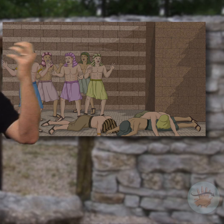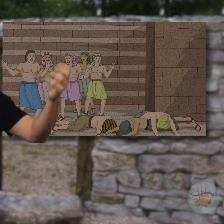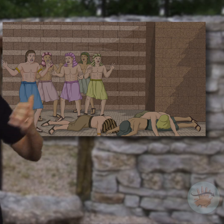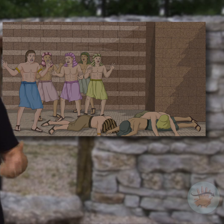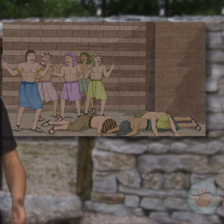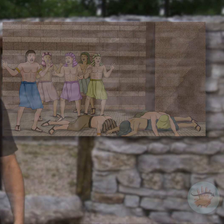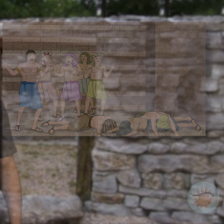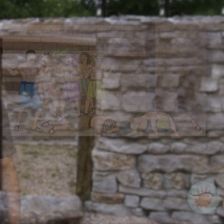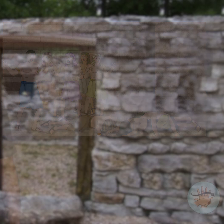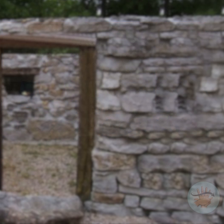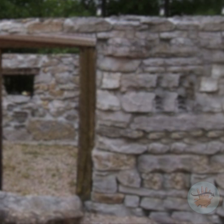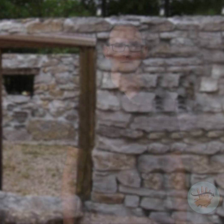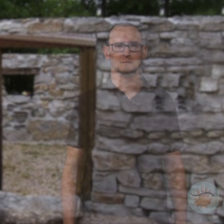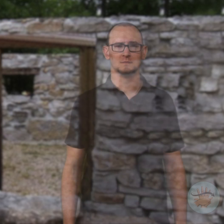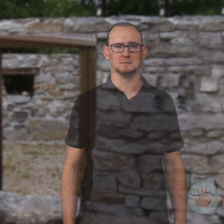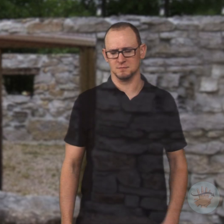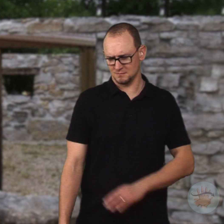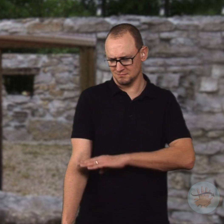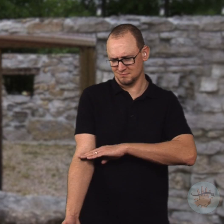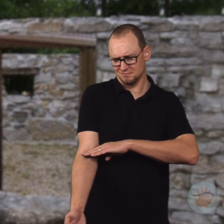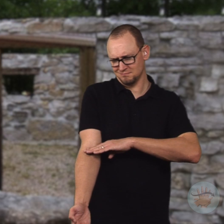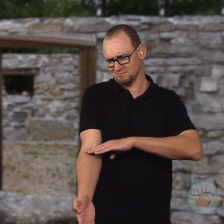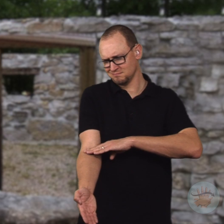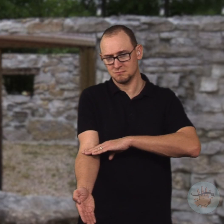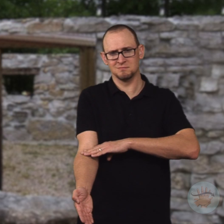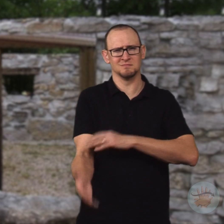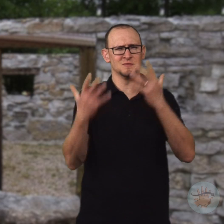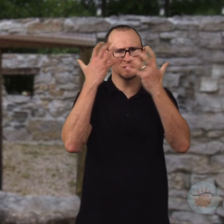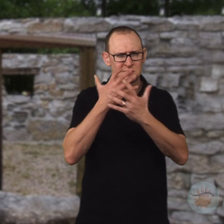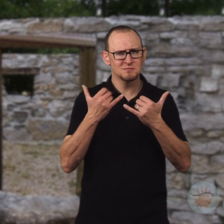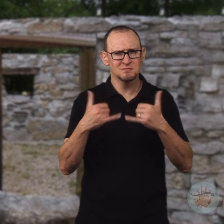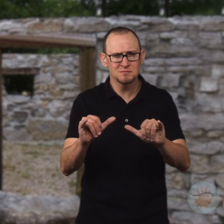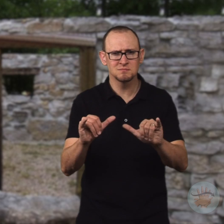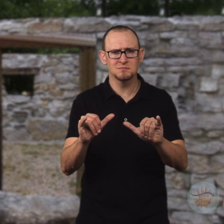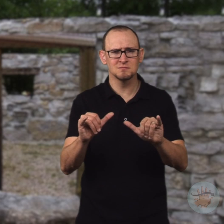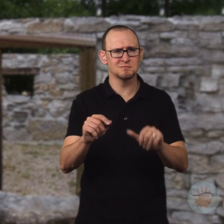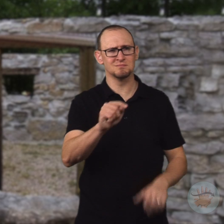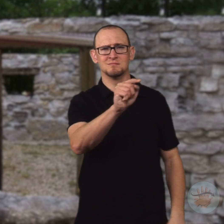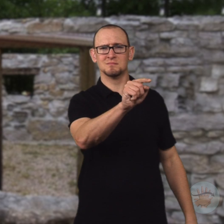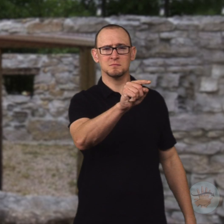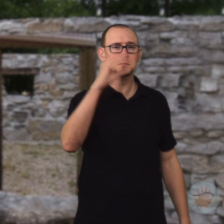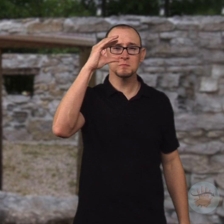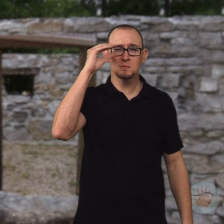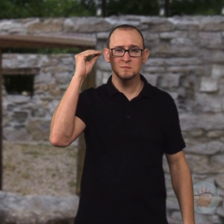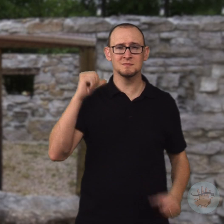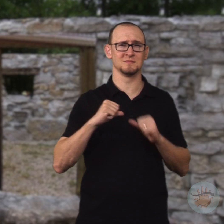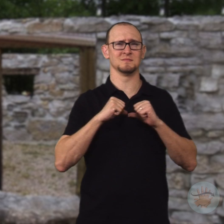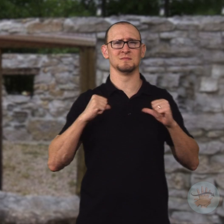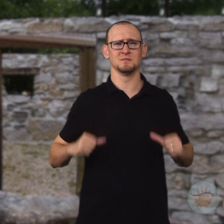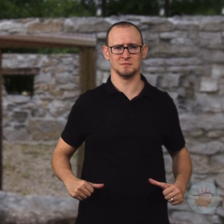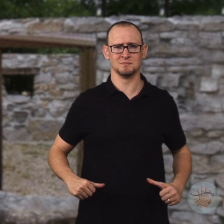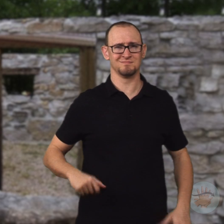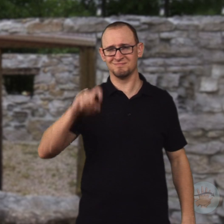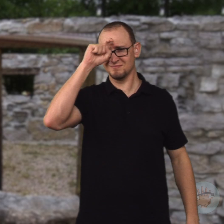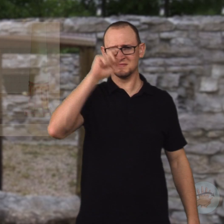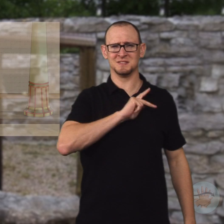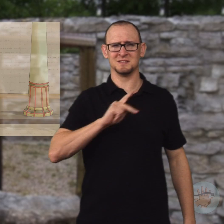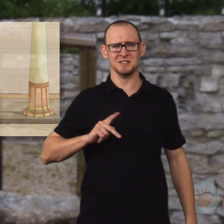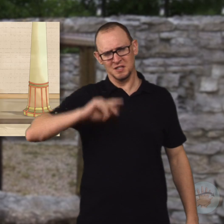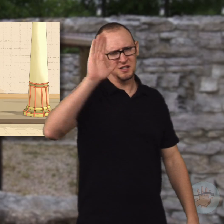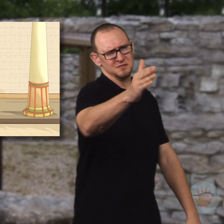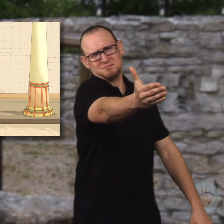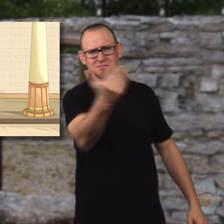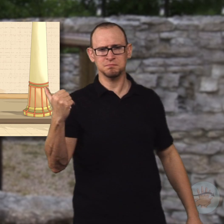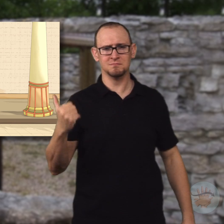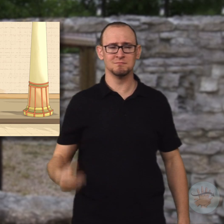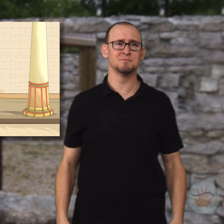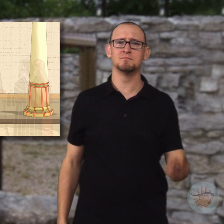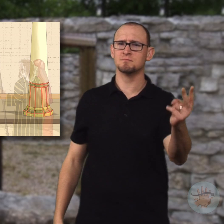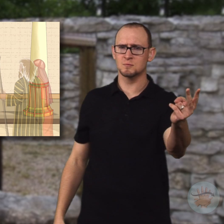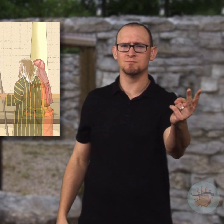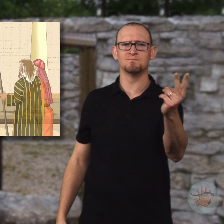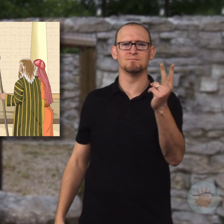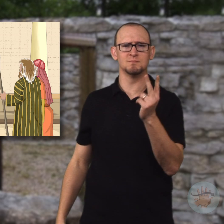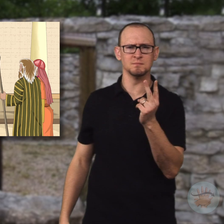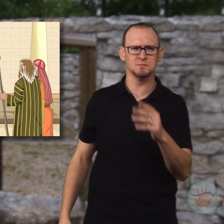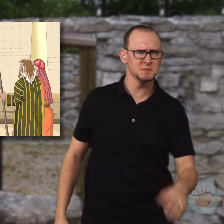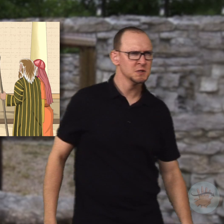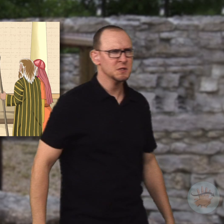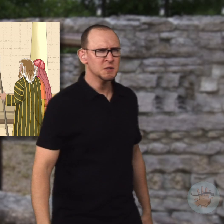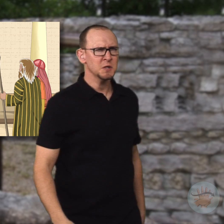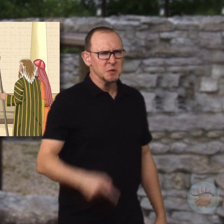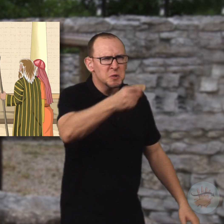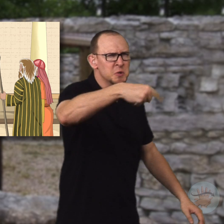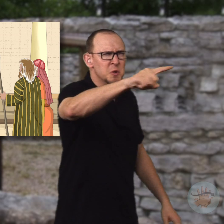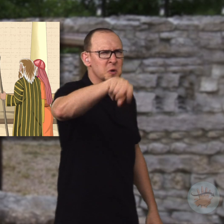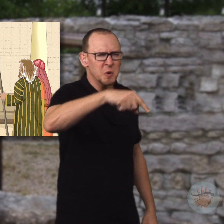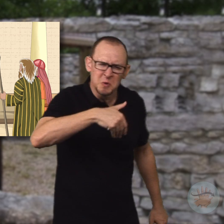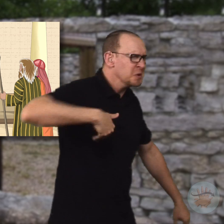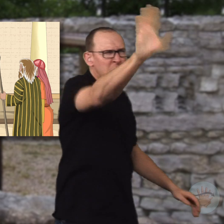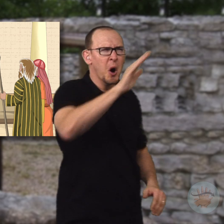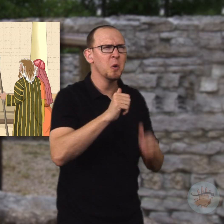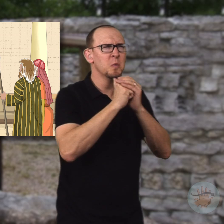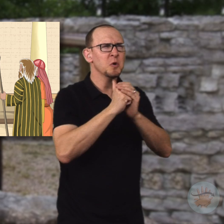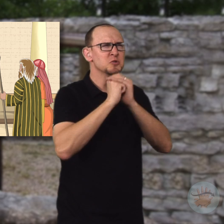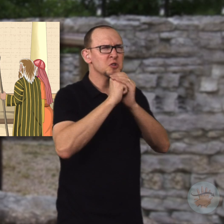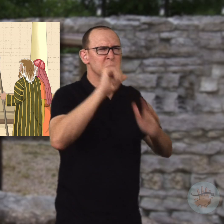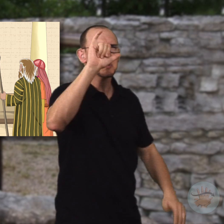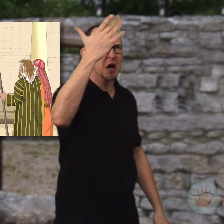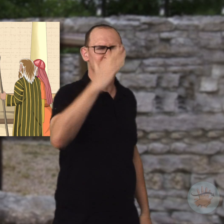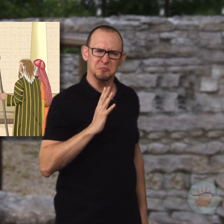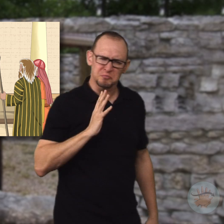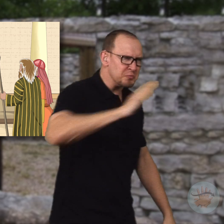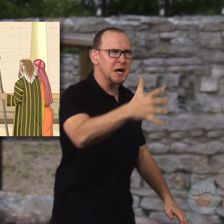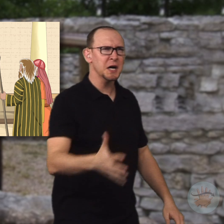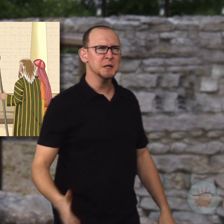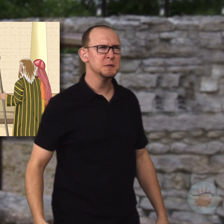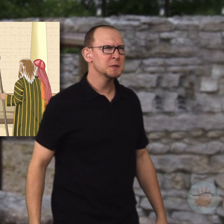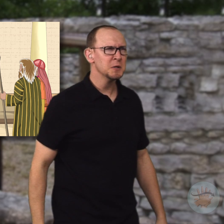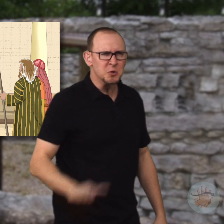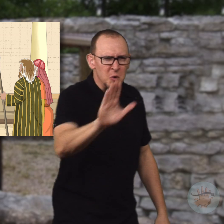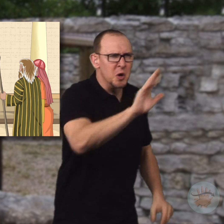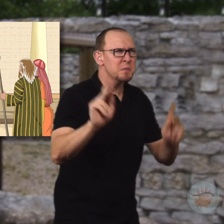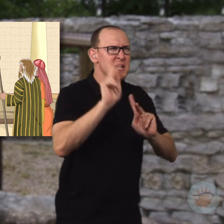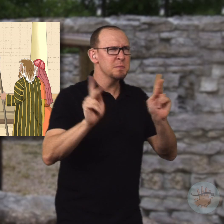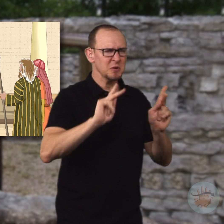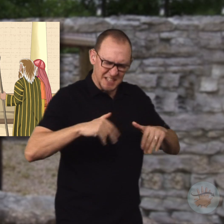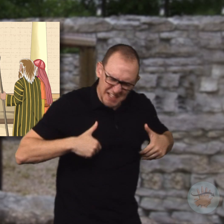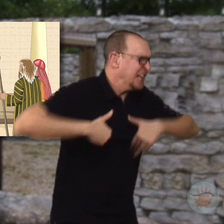Then Pharaoh summoned Moses and Aaron by night and said, “Get up, leave my people, both you and the Israelites!